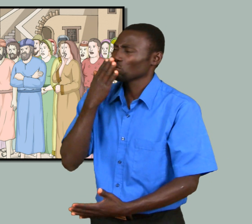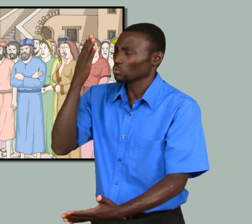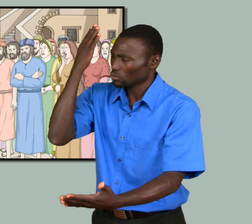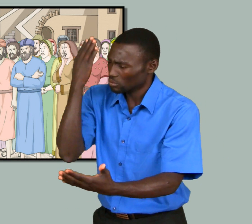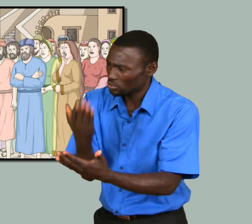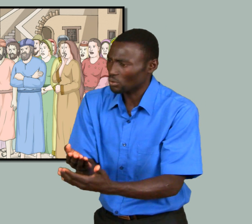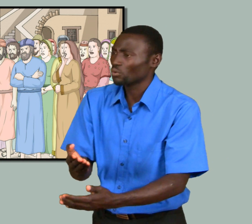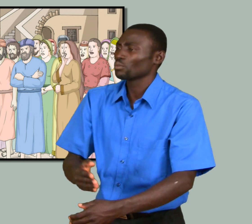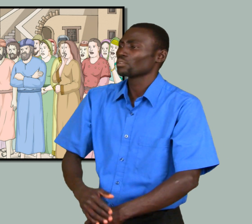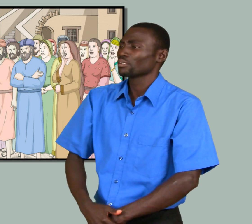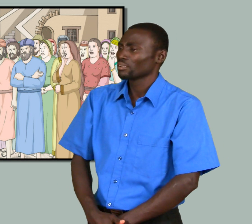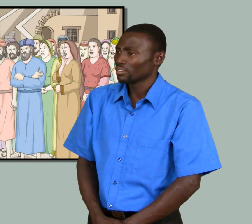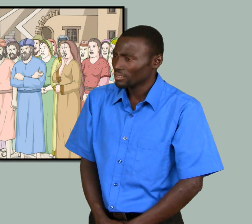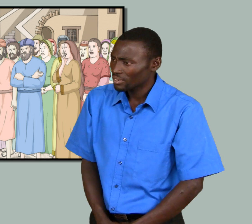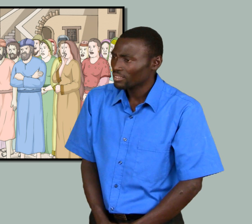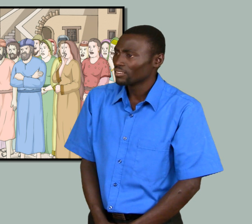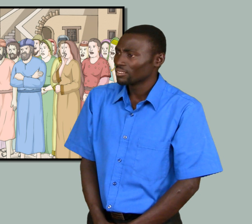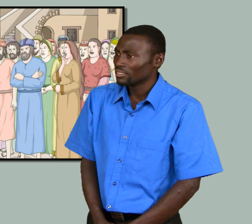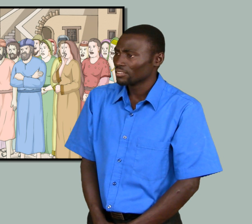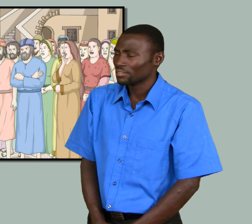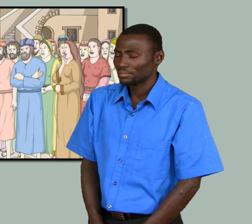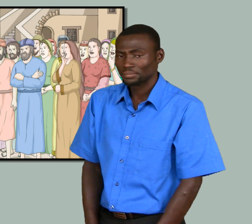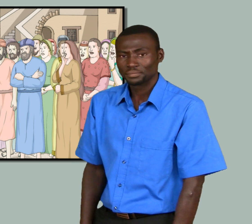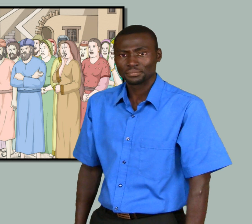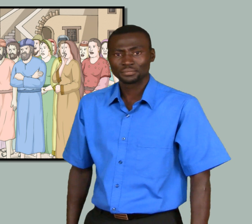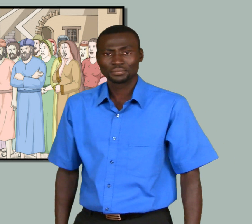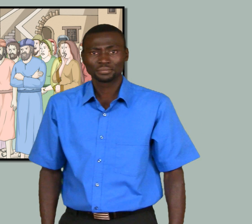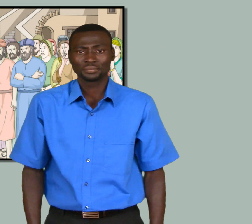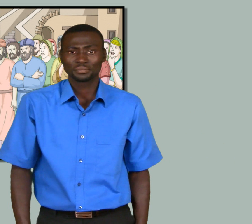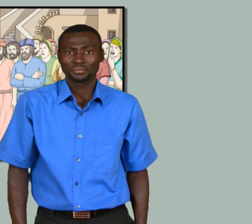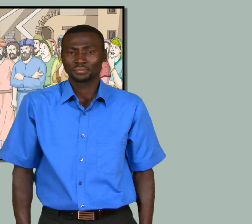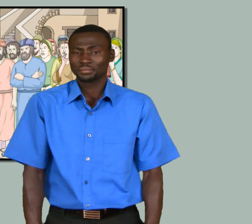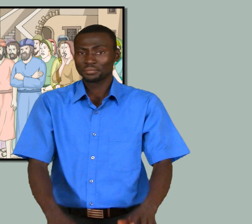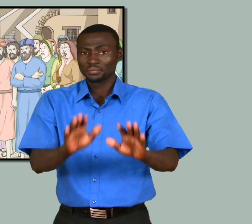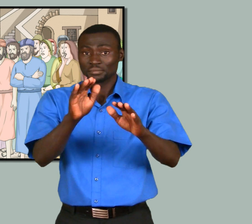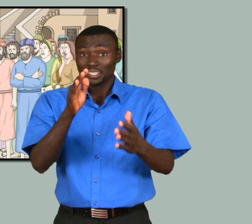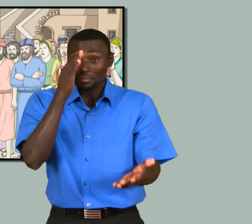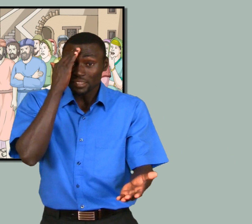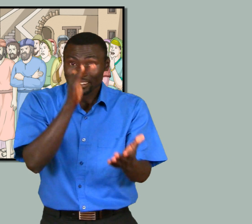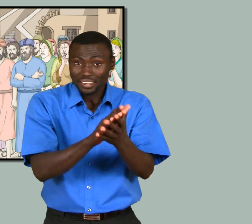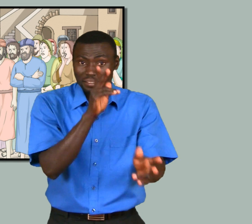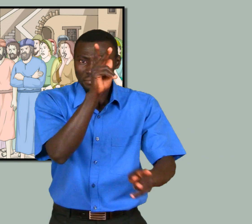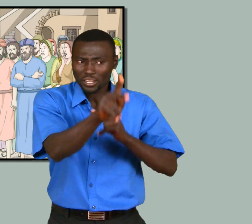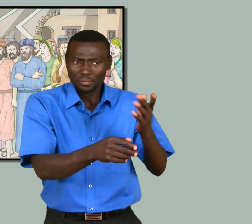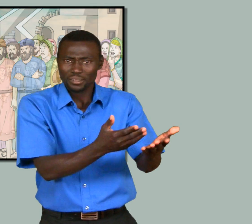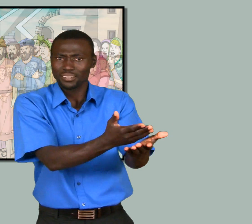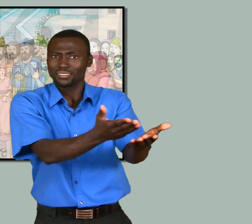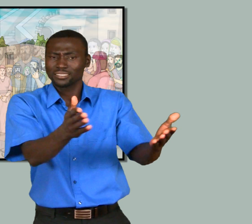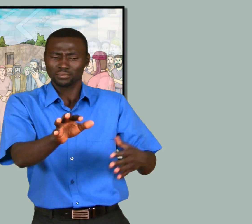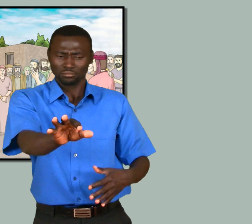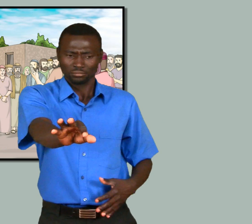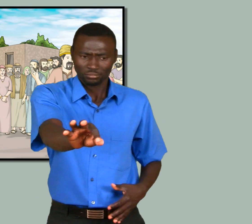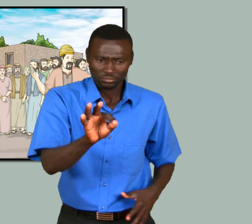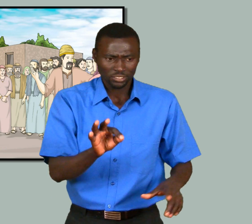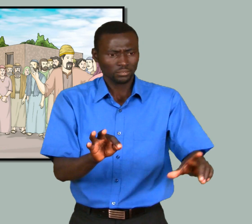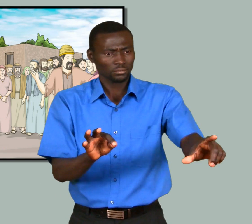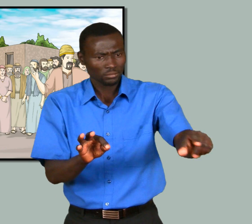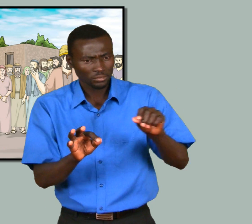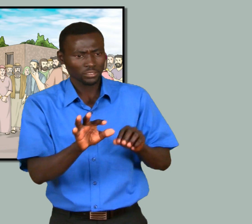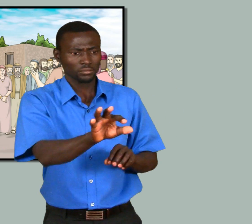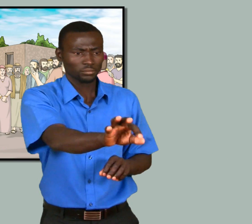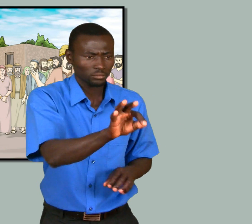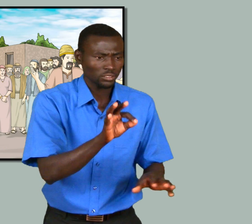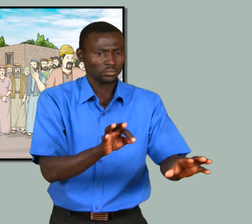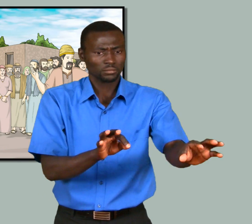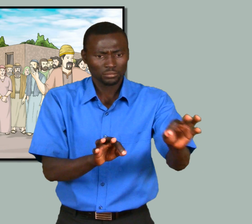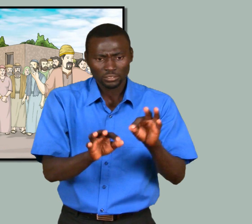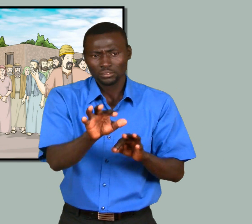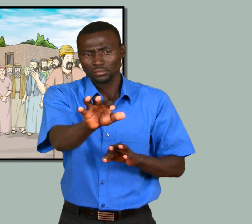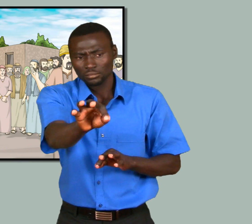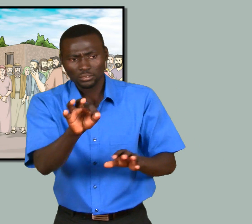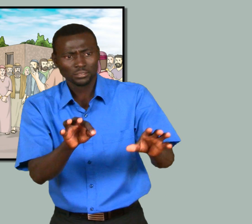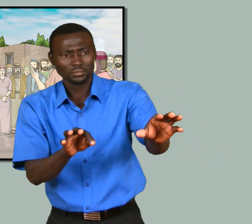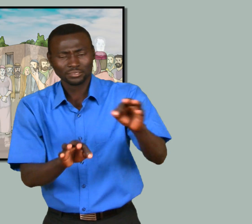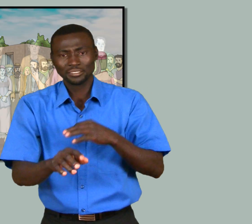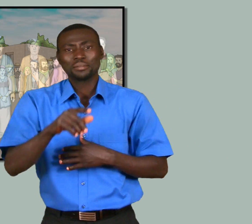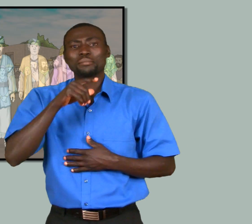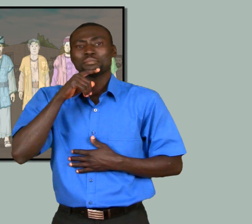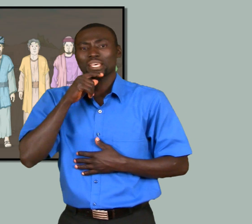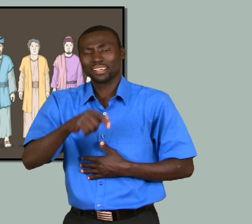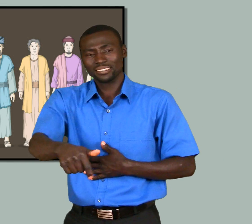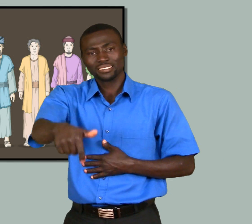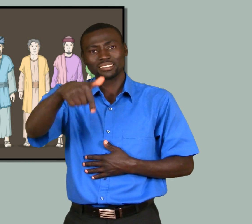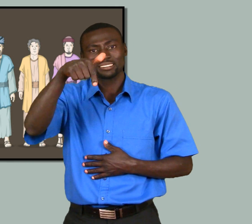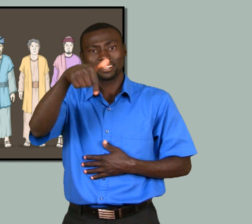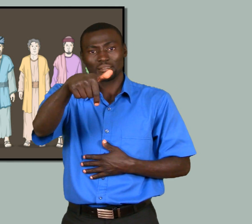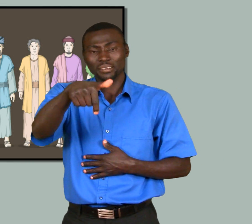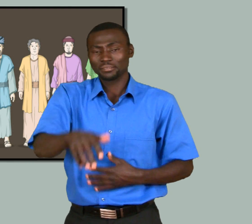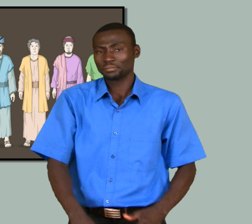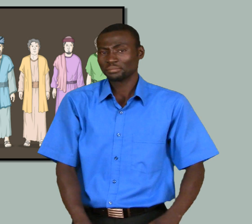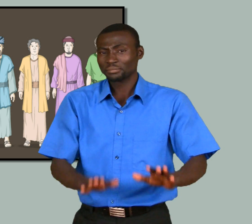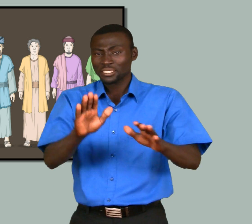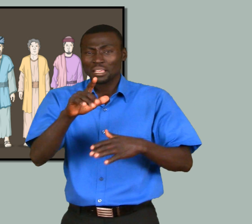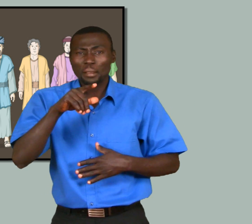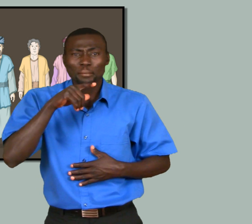This proposal pleased the whole group.